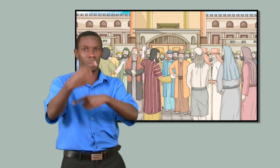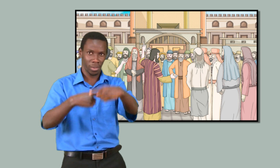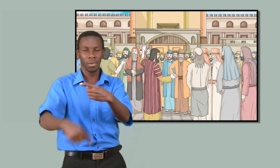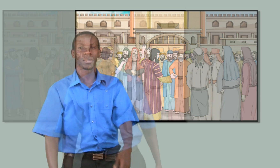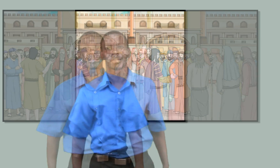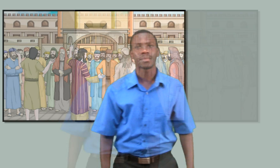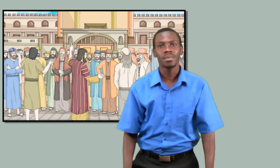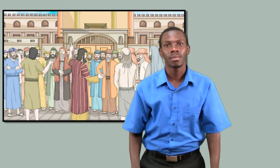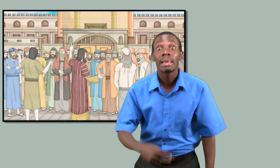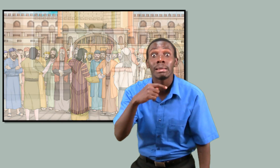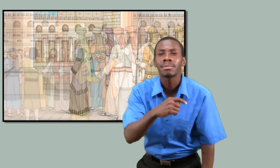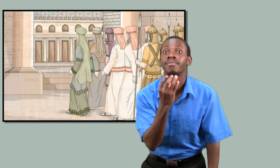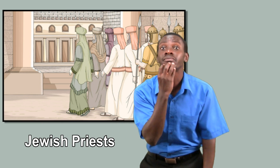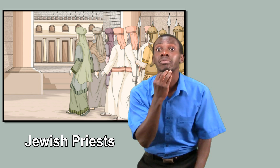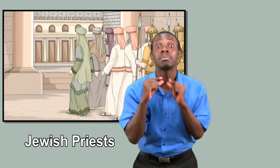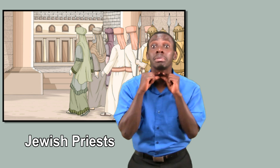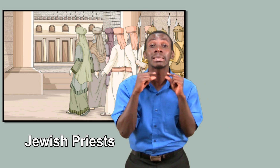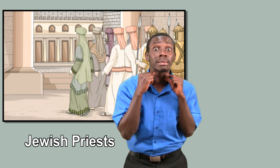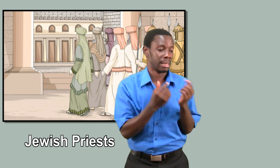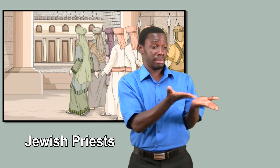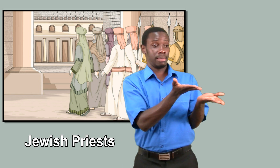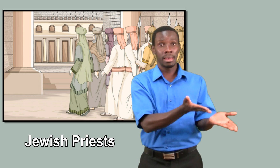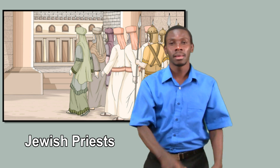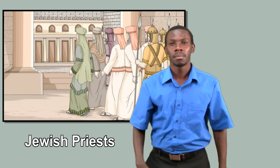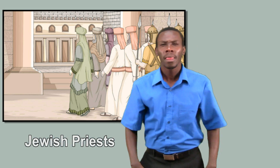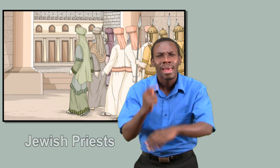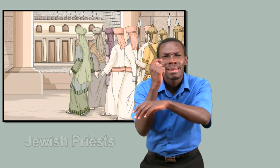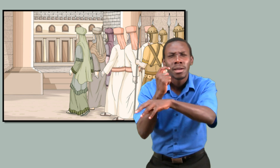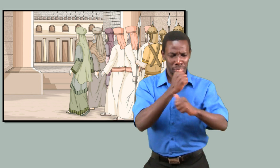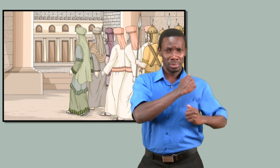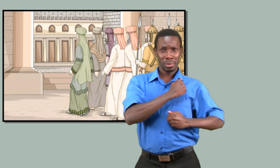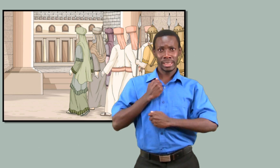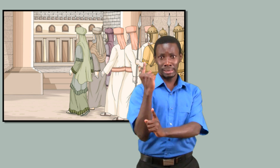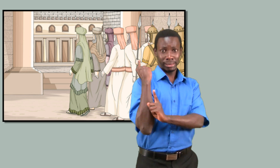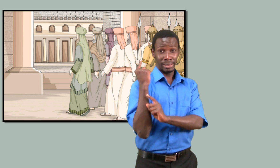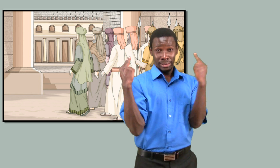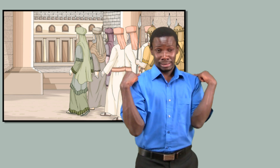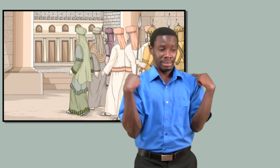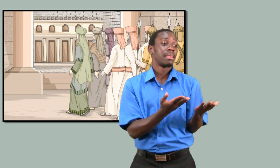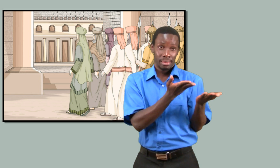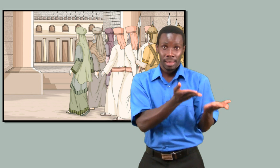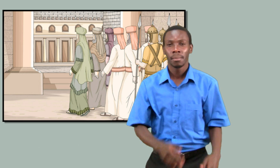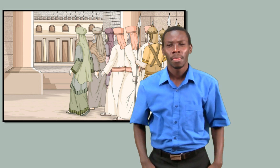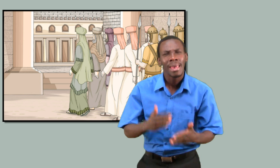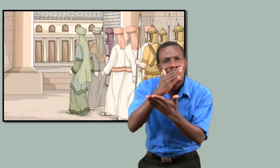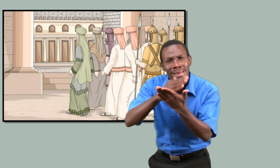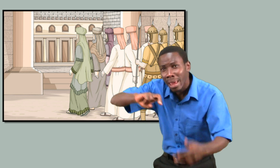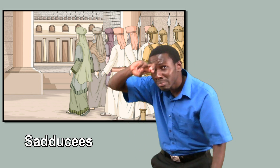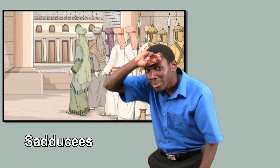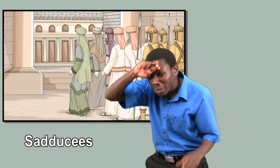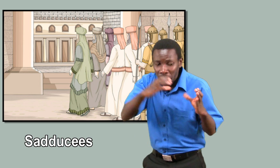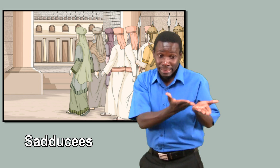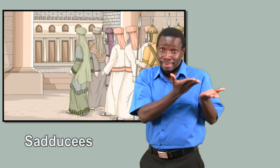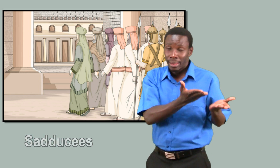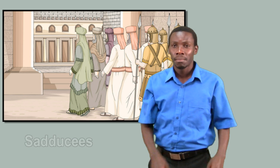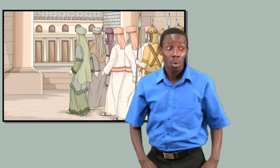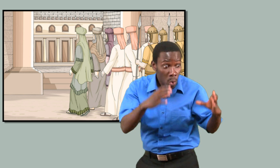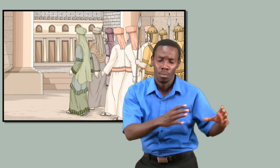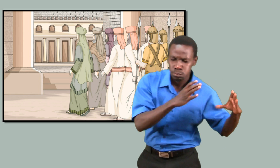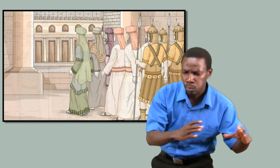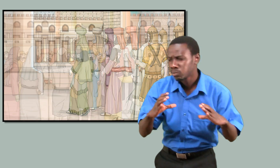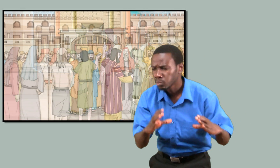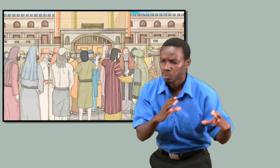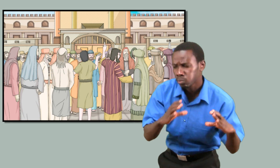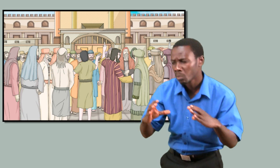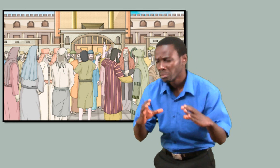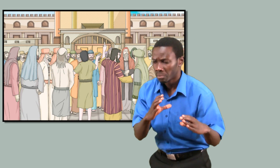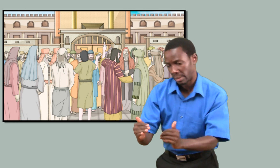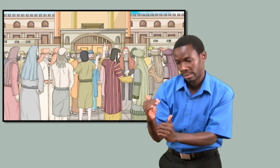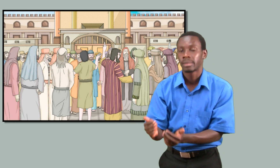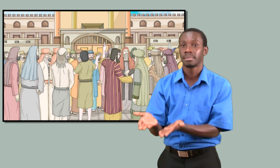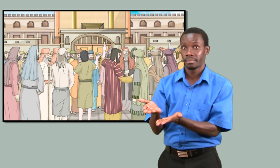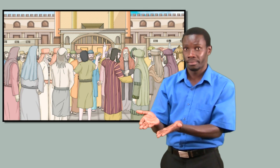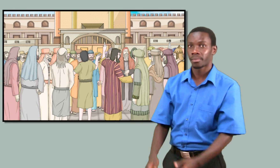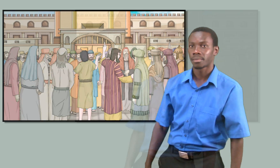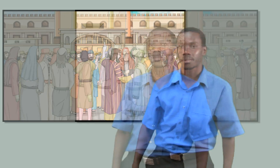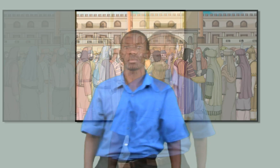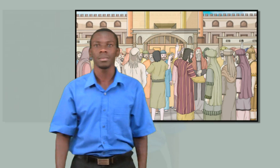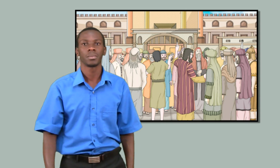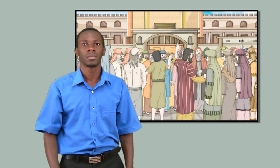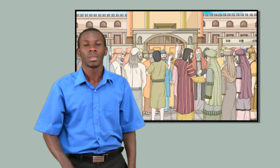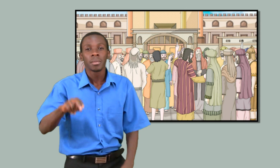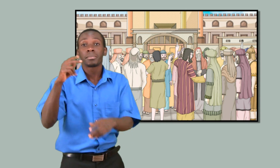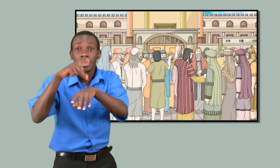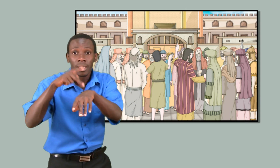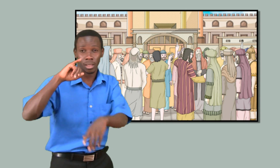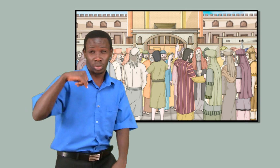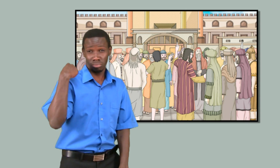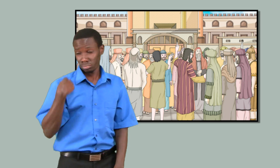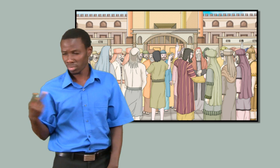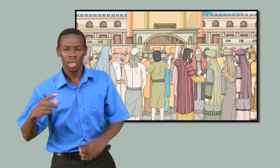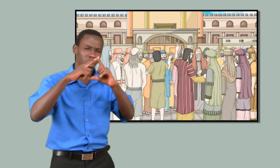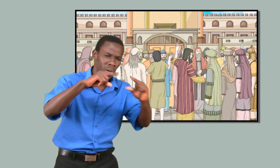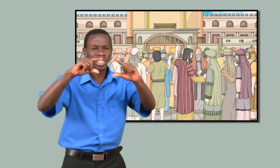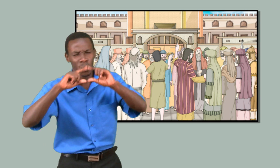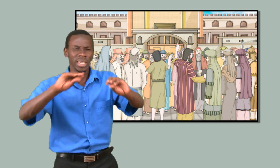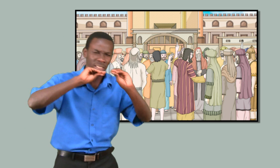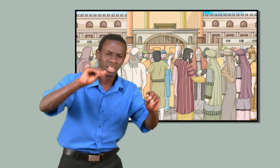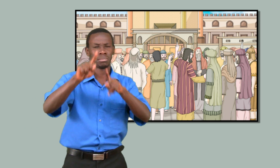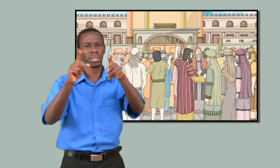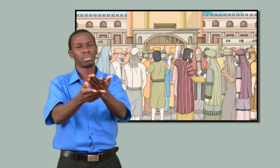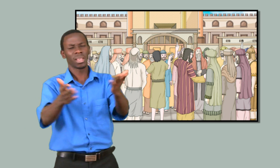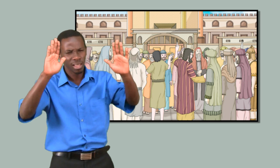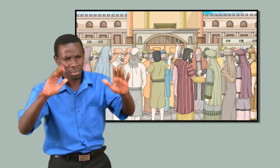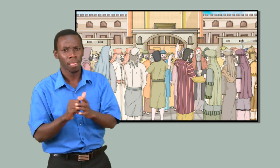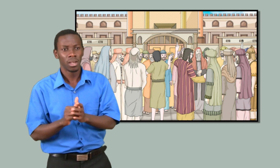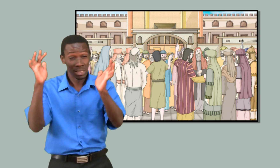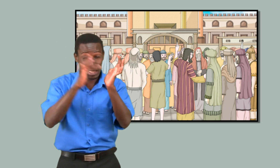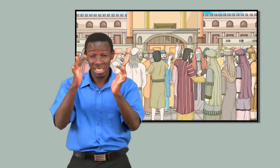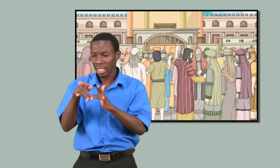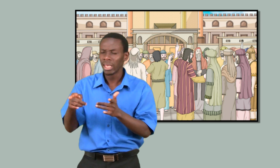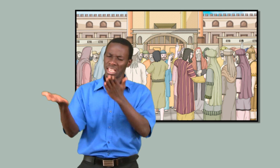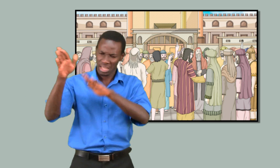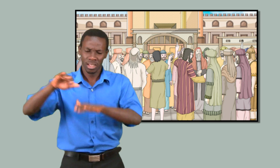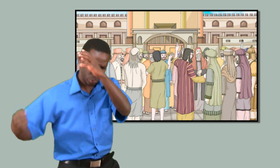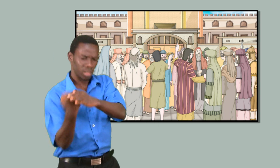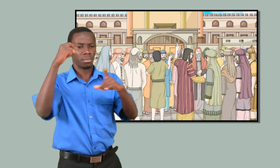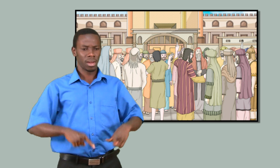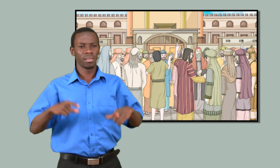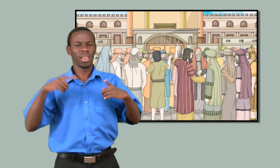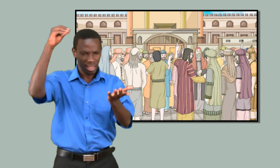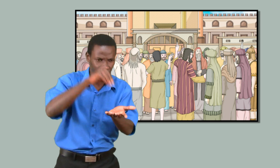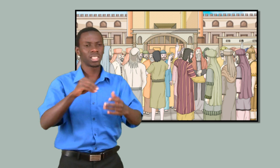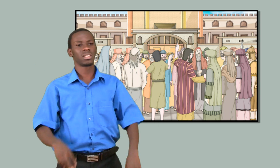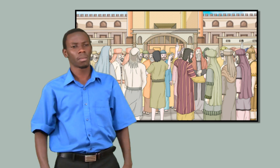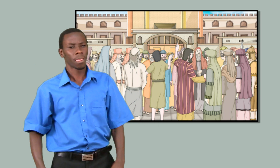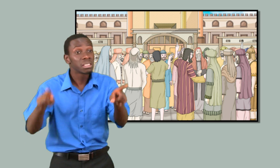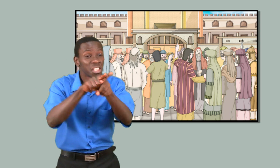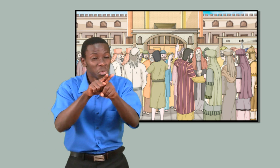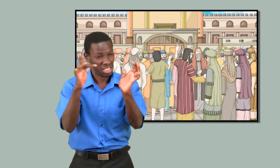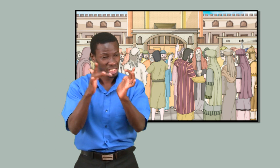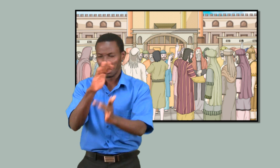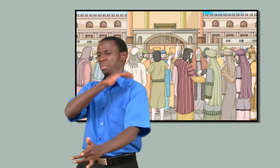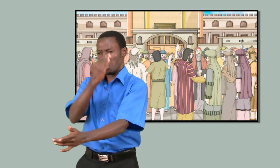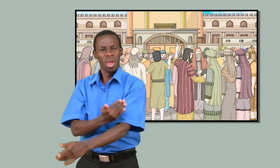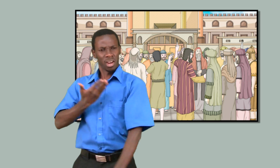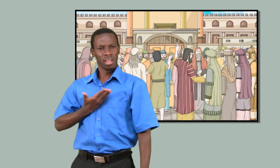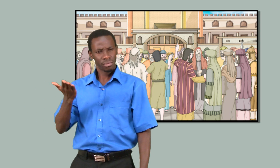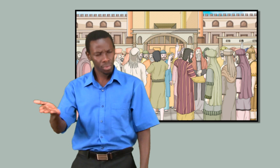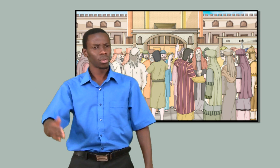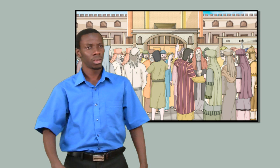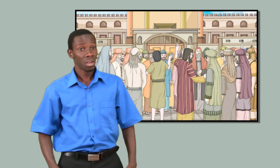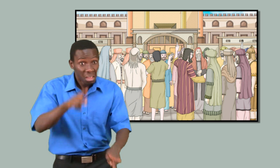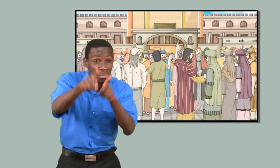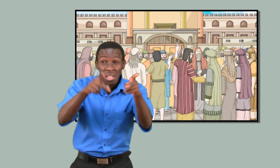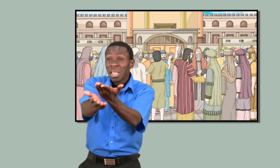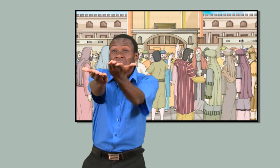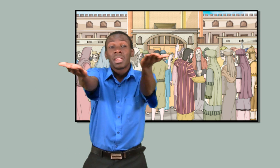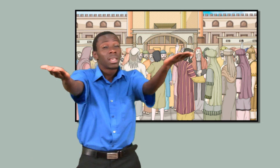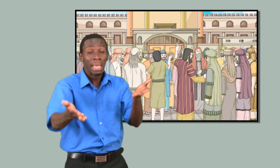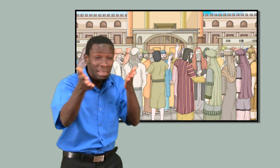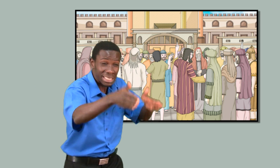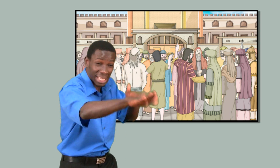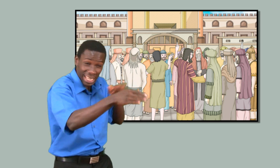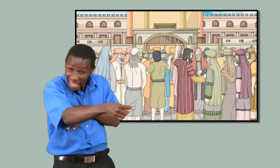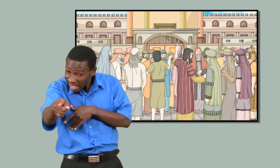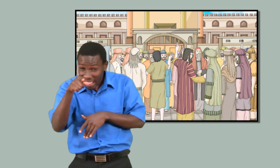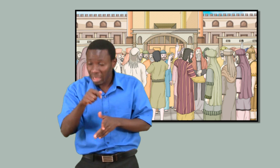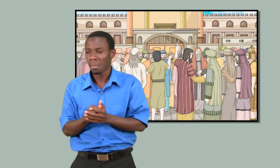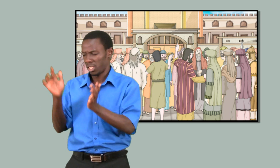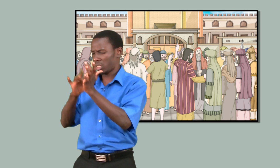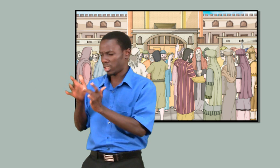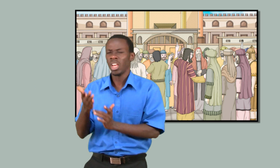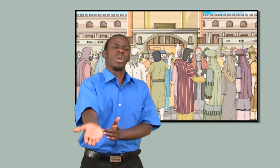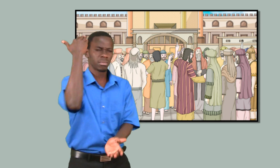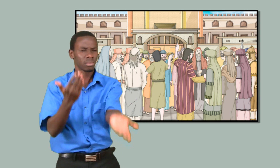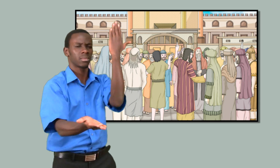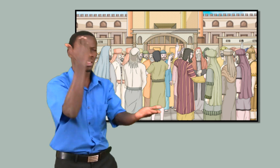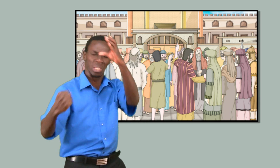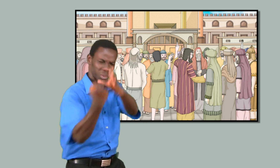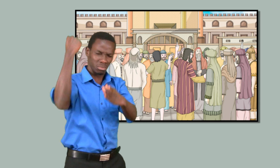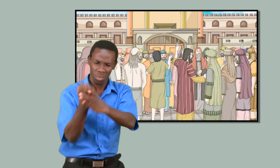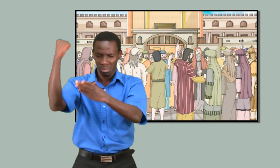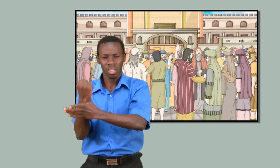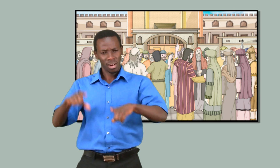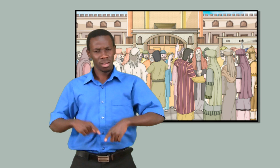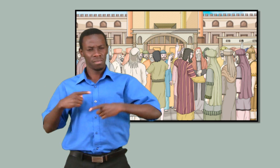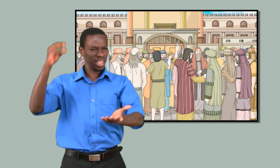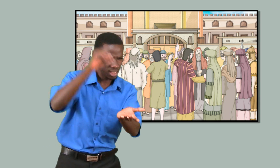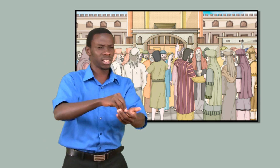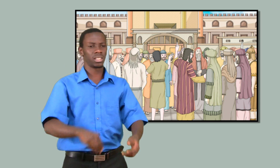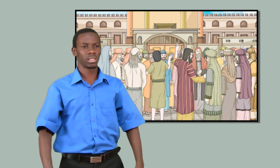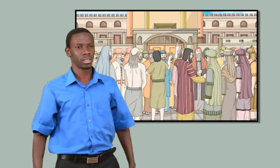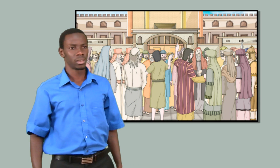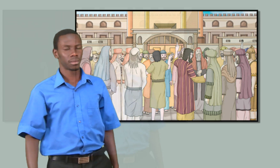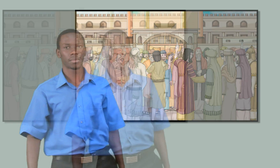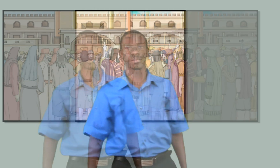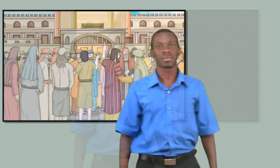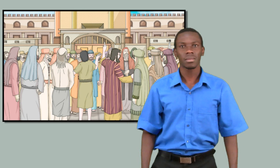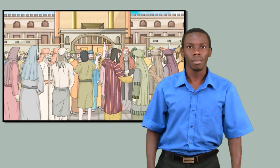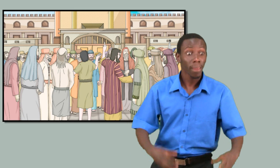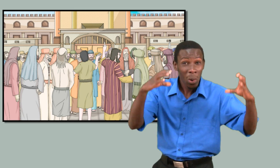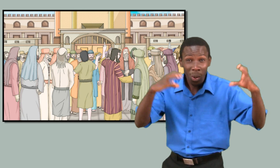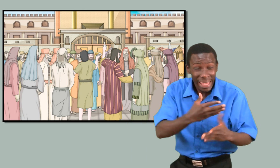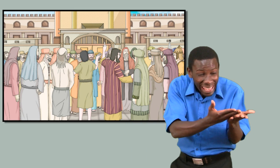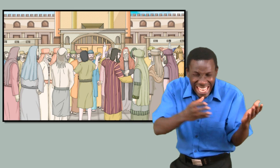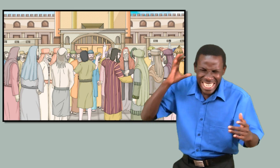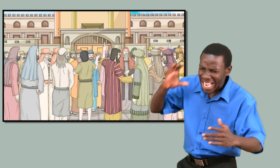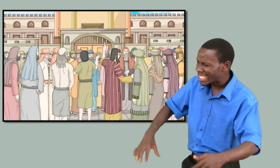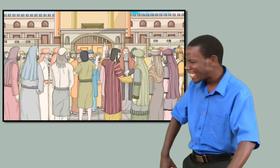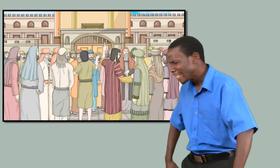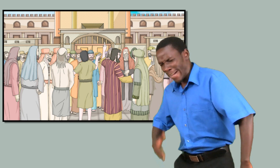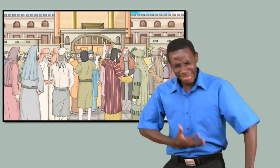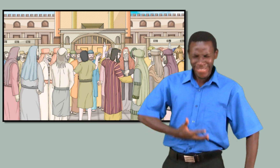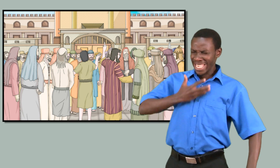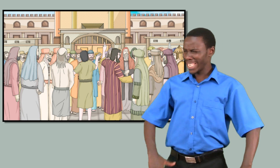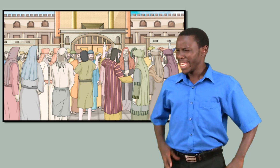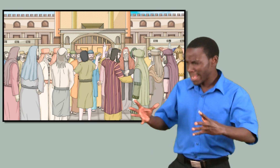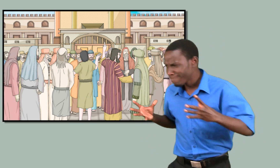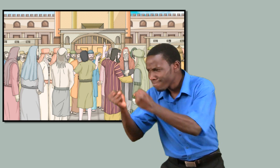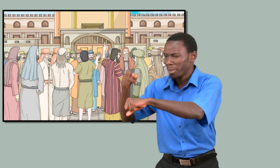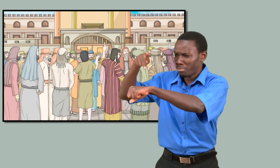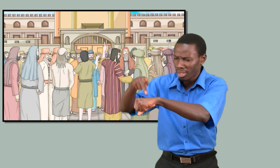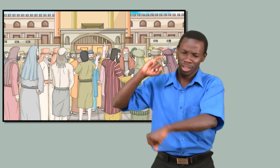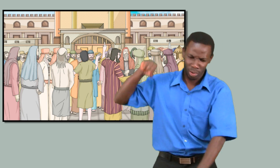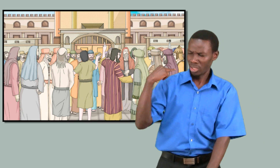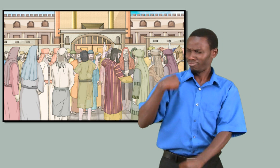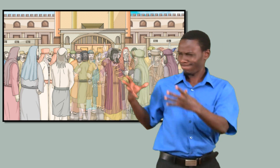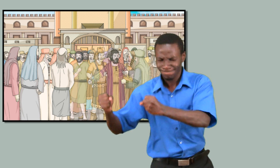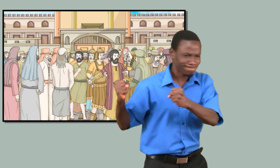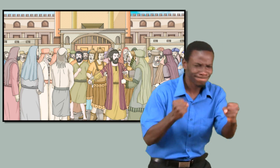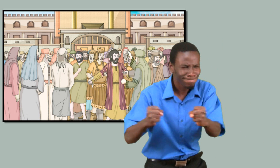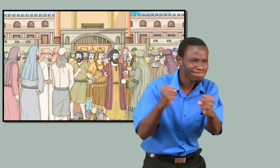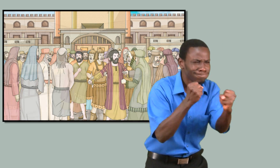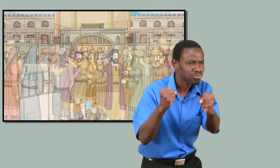While Peter and John were speaking to the people, the priests and the captain of the temple guard and the Sadducees came up to them, greatly disturbed that they were teaching the people and proclaiming in Jesus the resurrection of the dead.